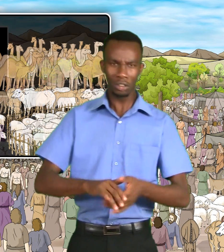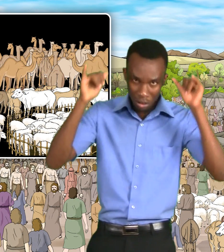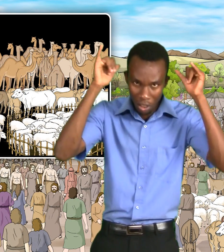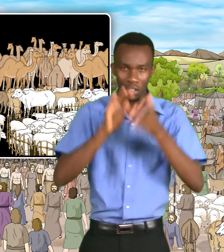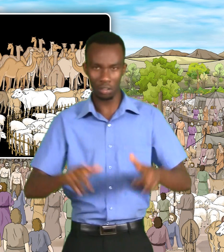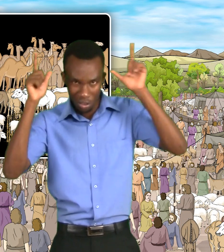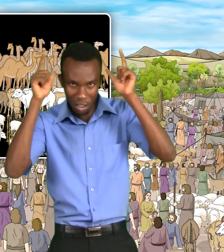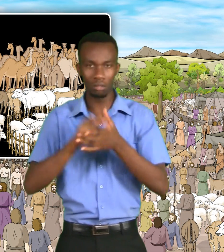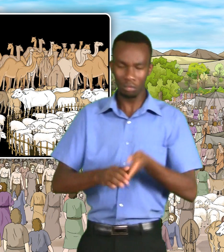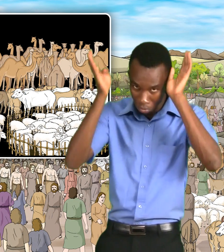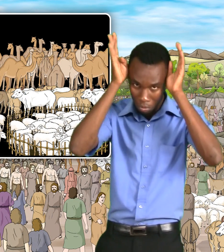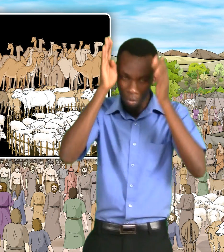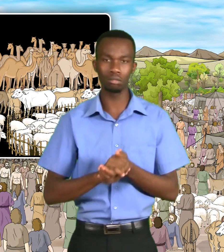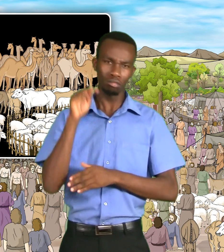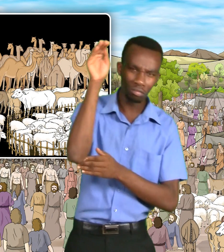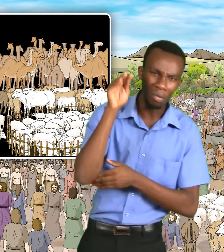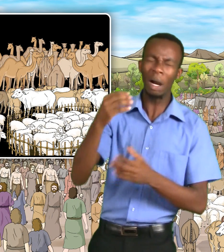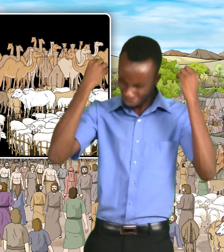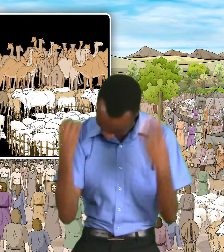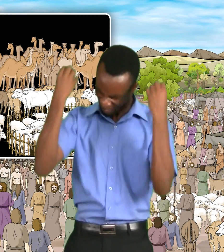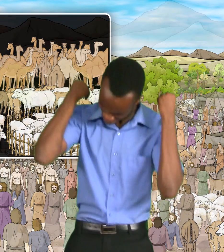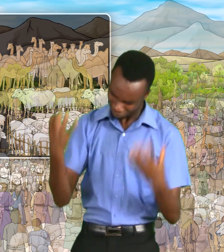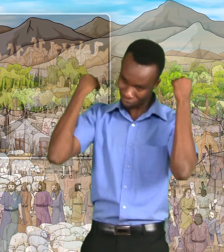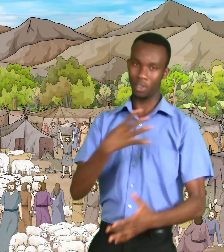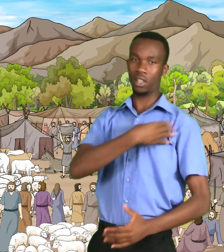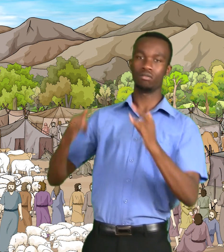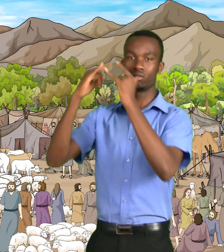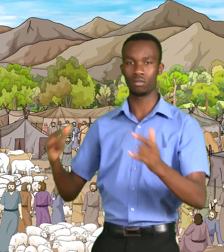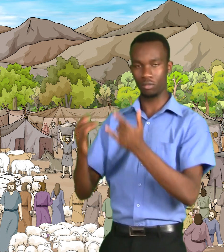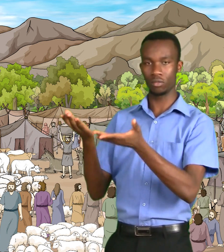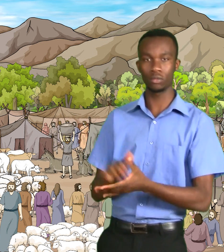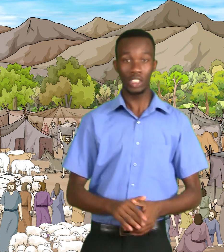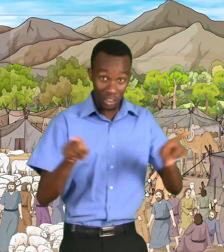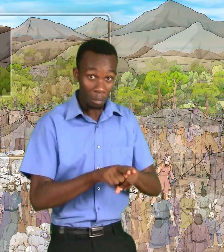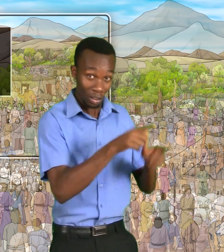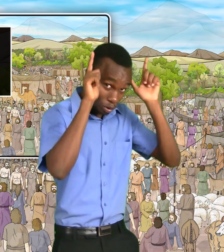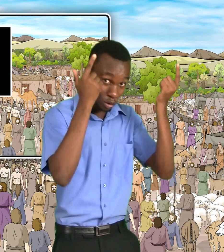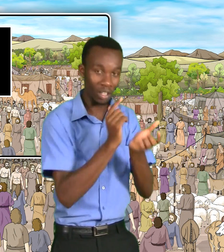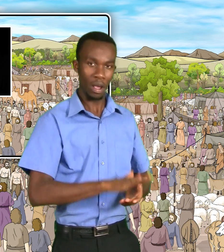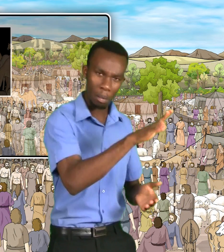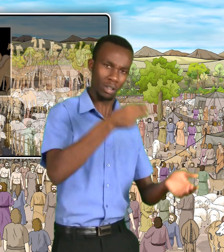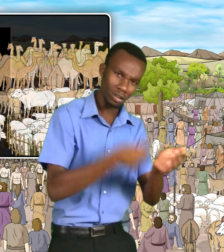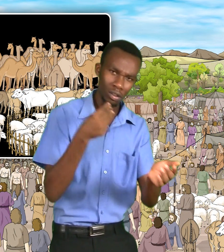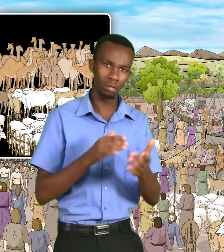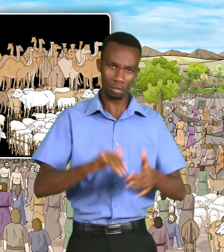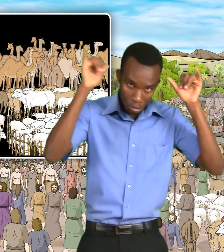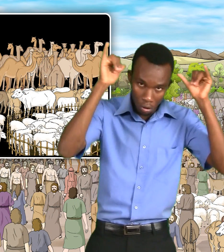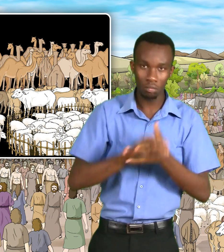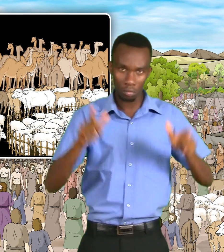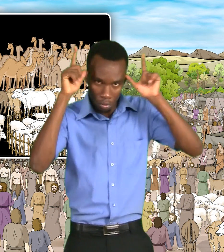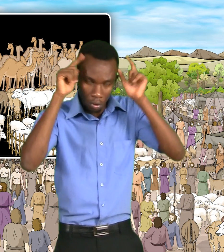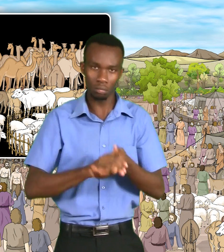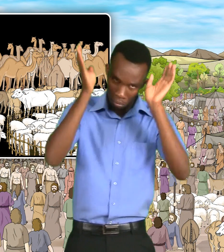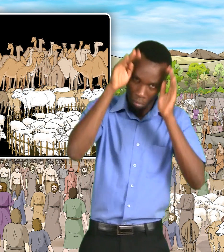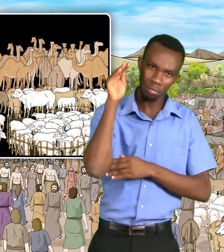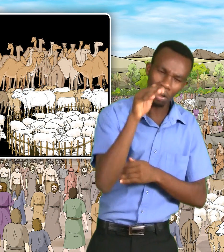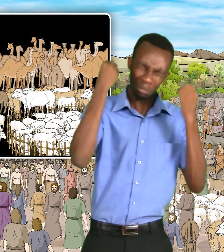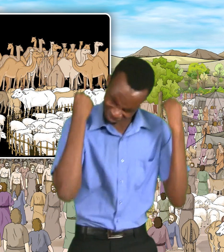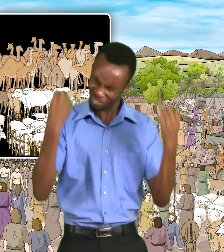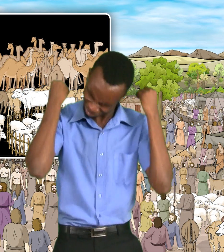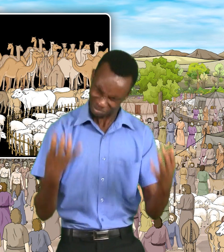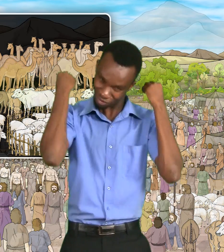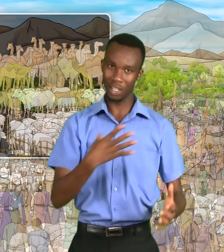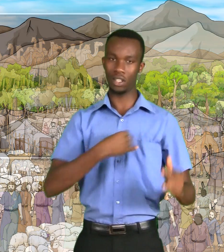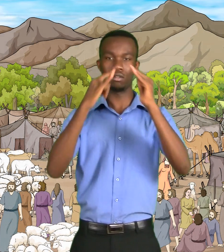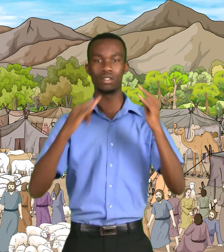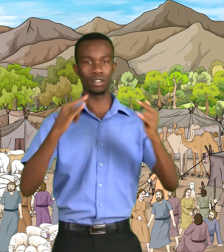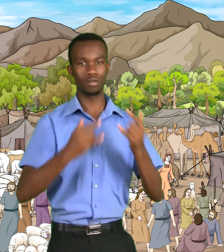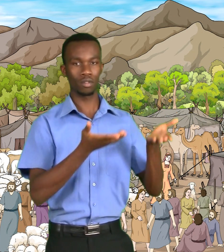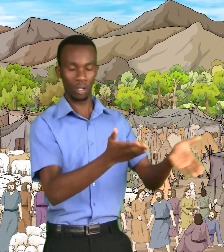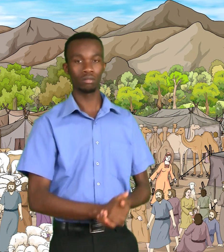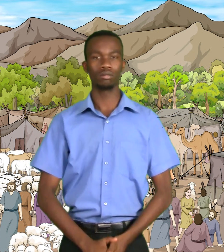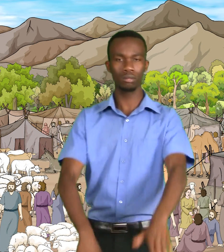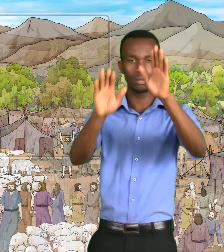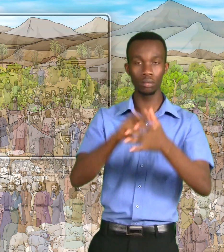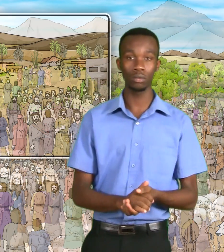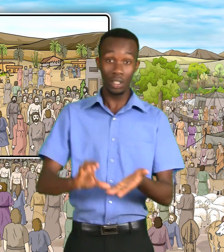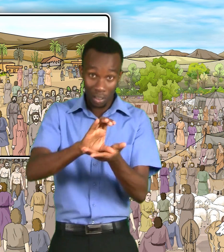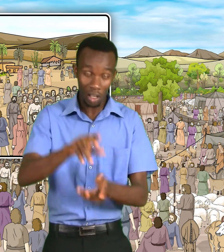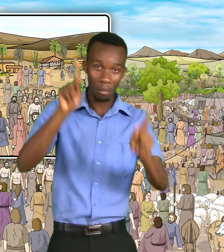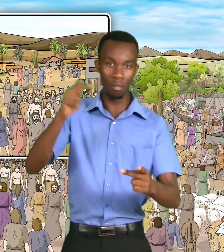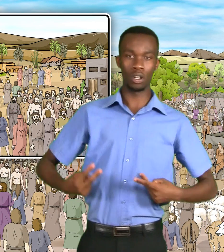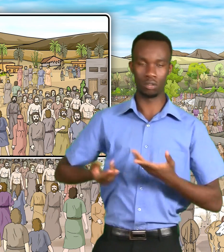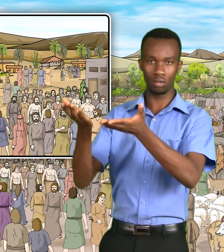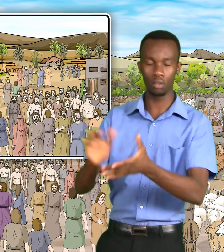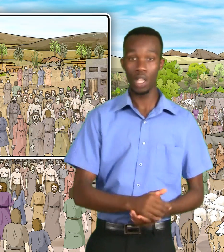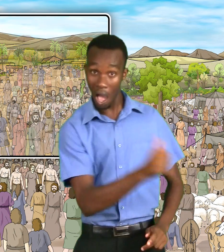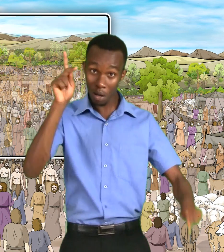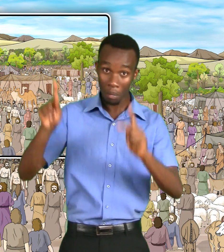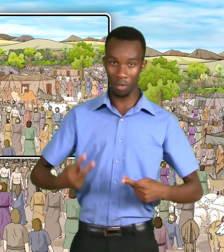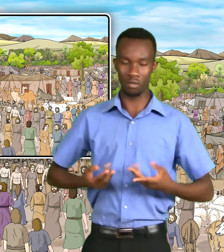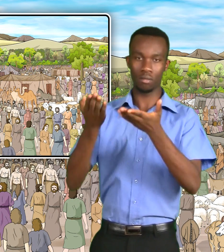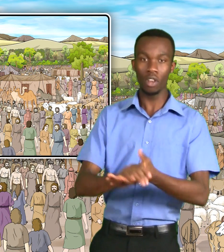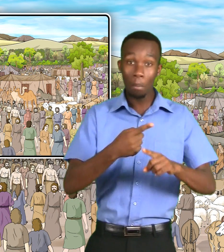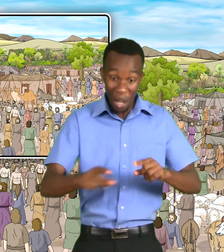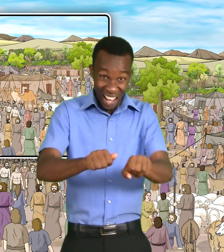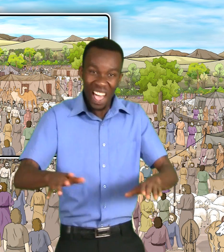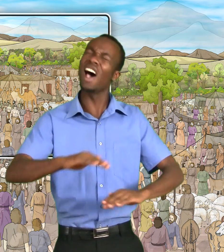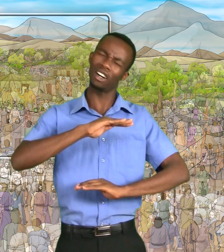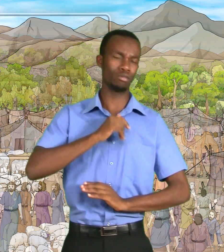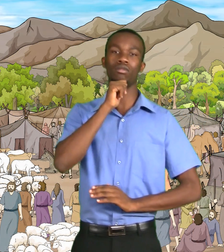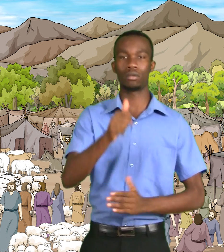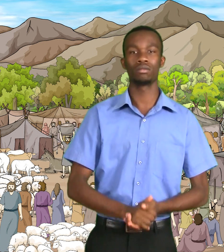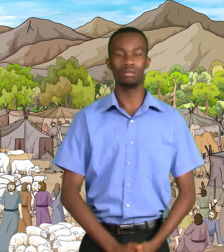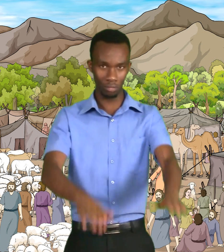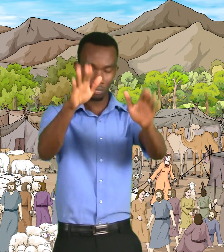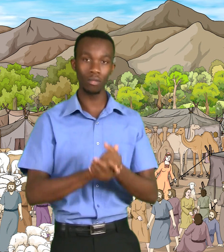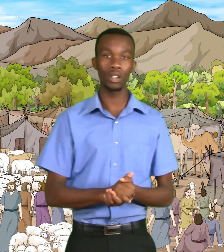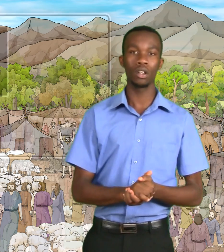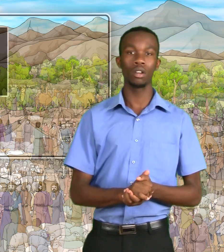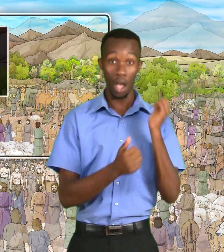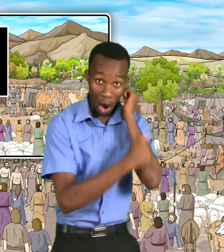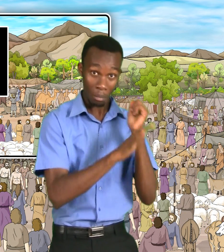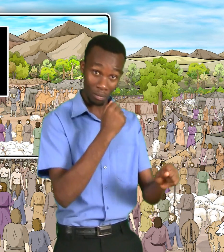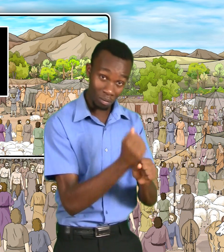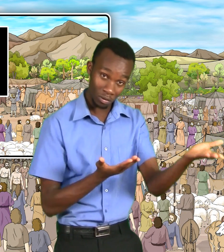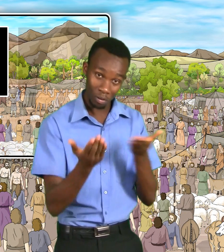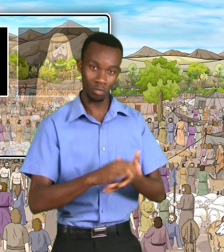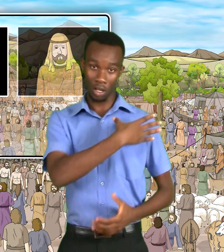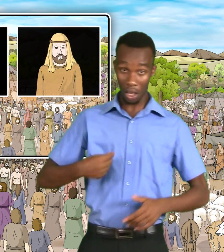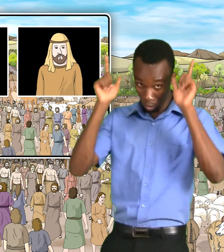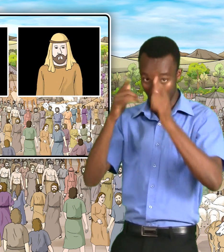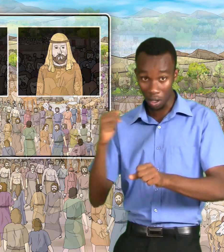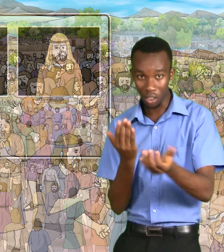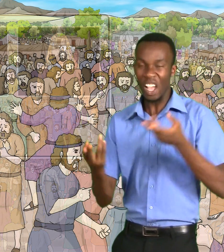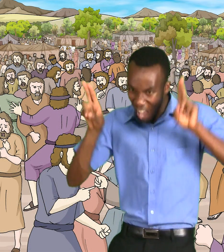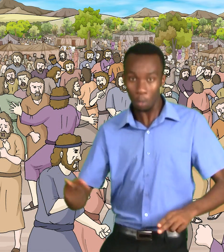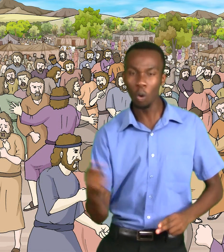But the land was unable to support both of them while they stayed together, for they had so many possessions that they were unable to coexist.